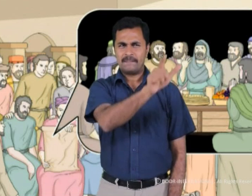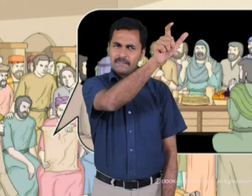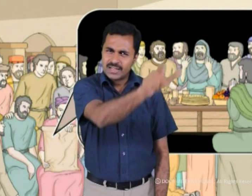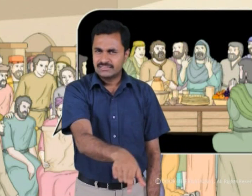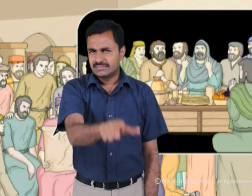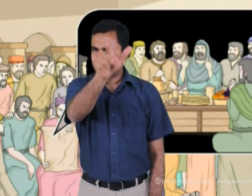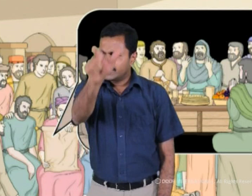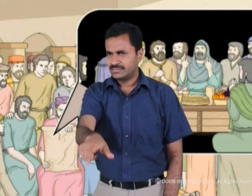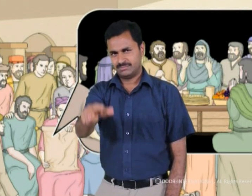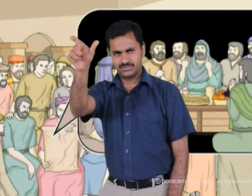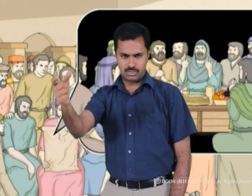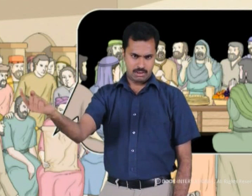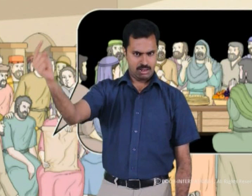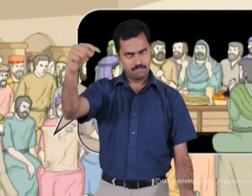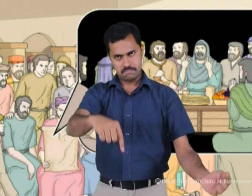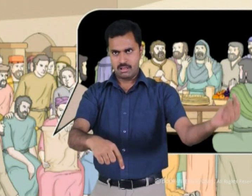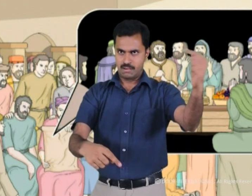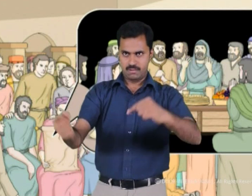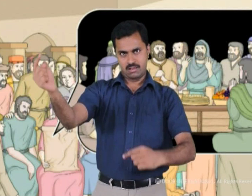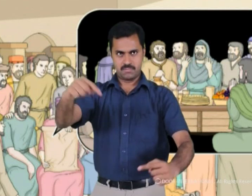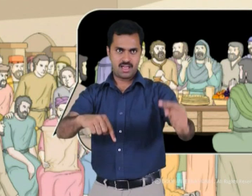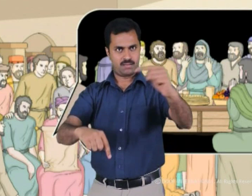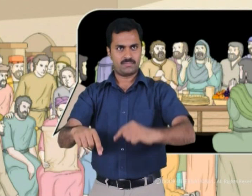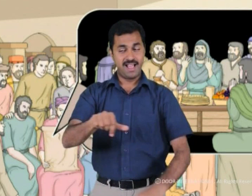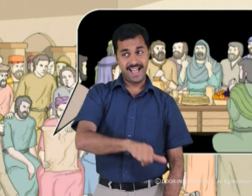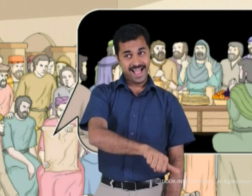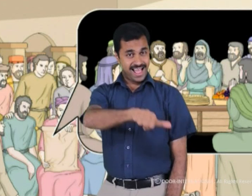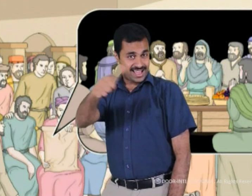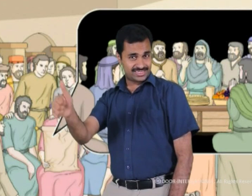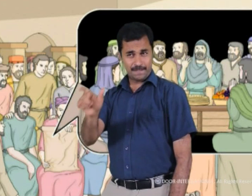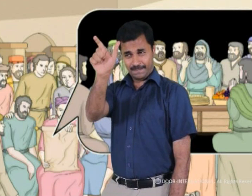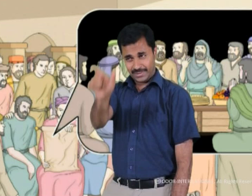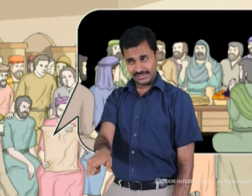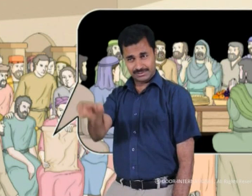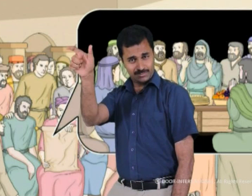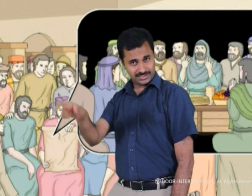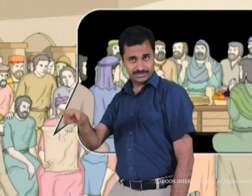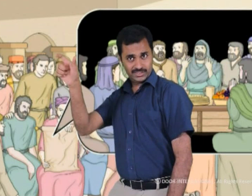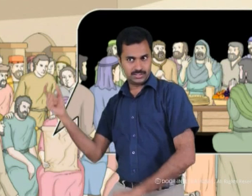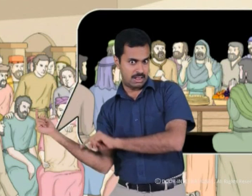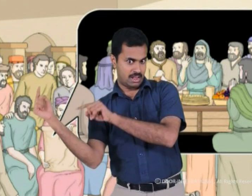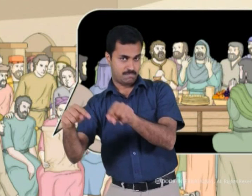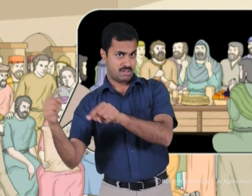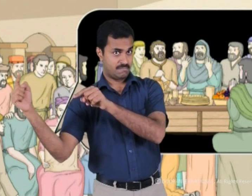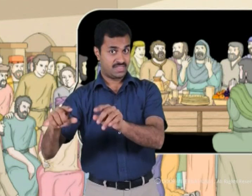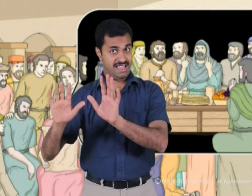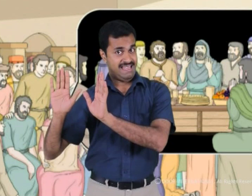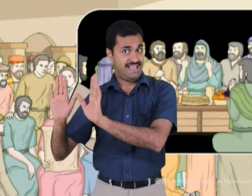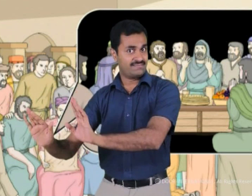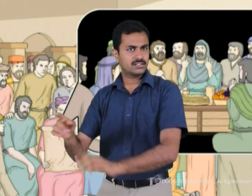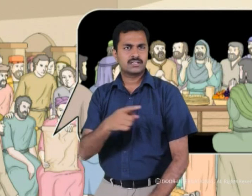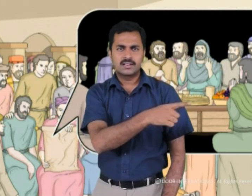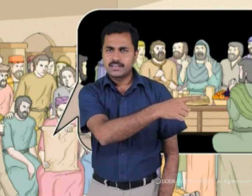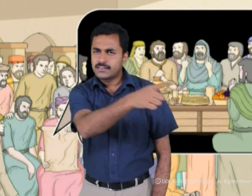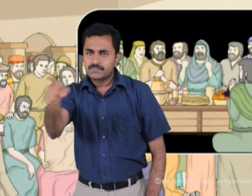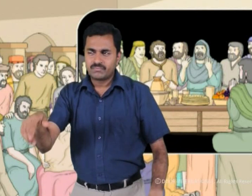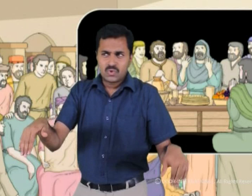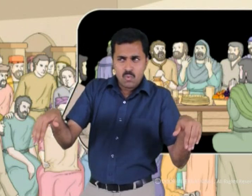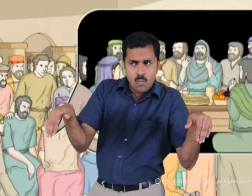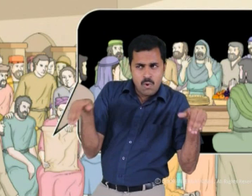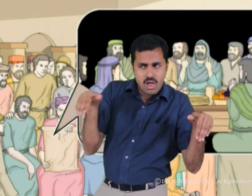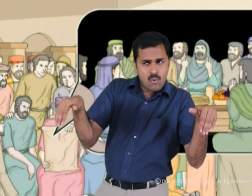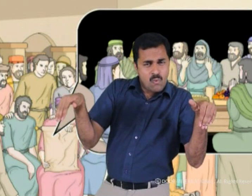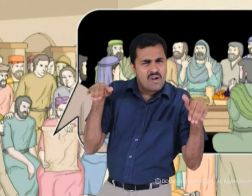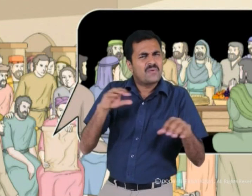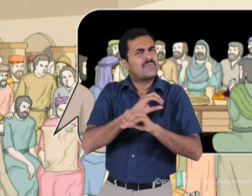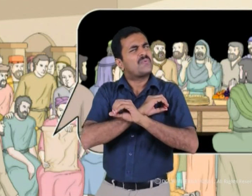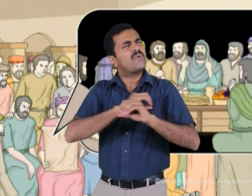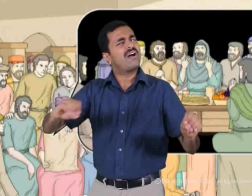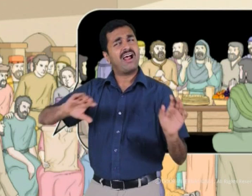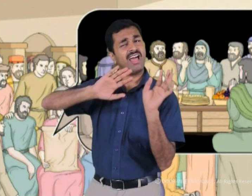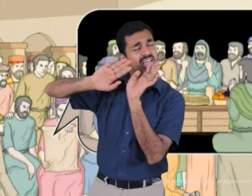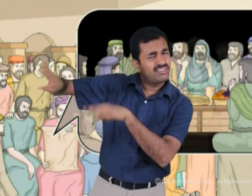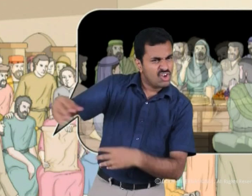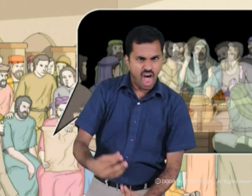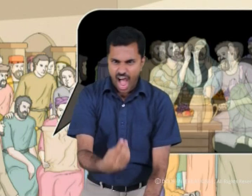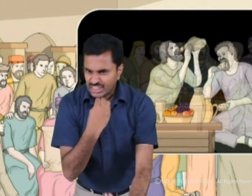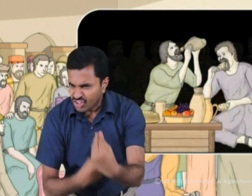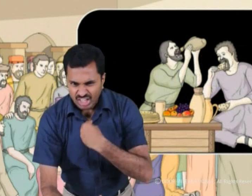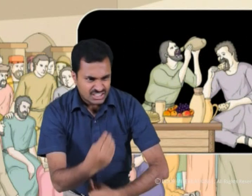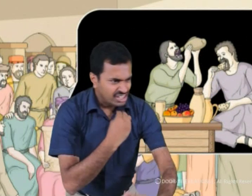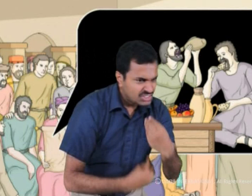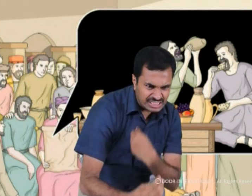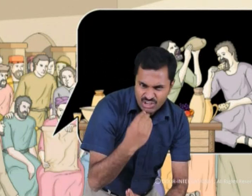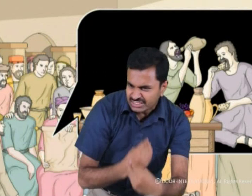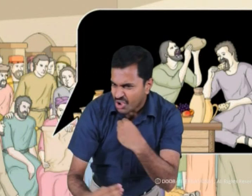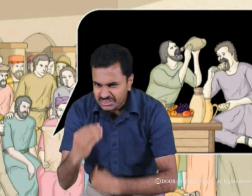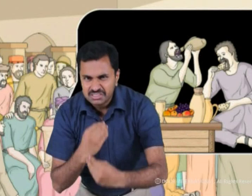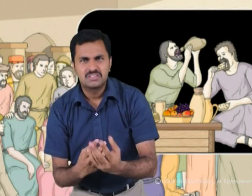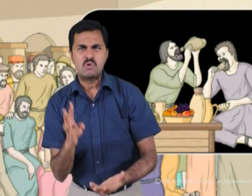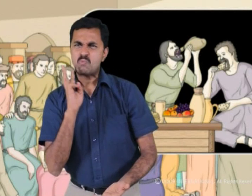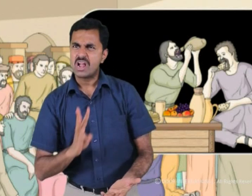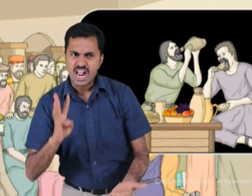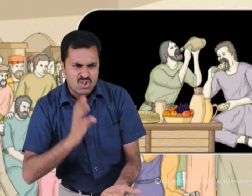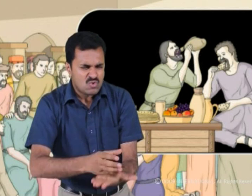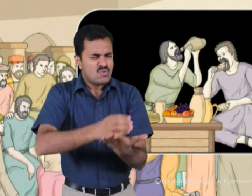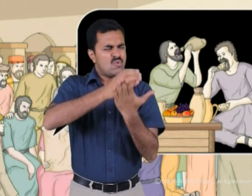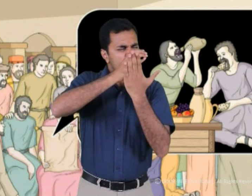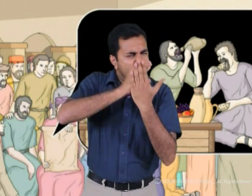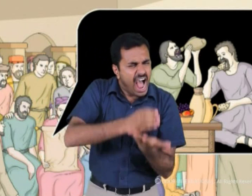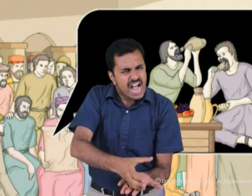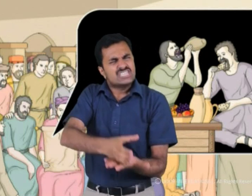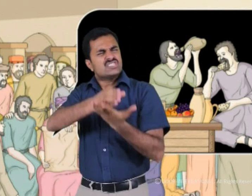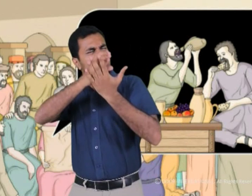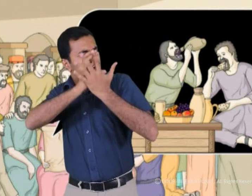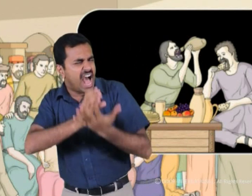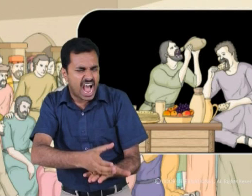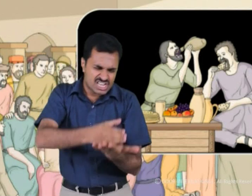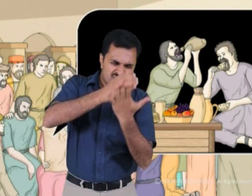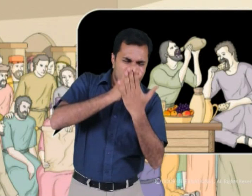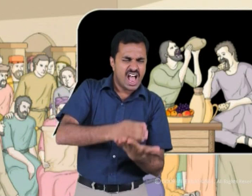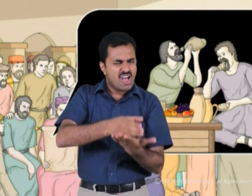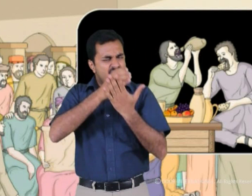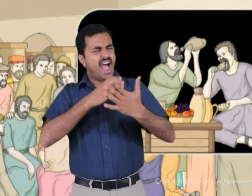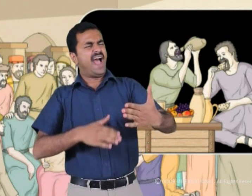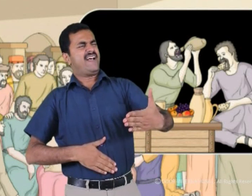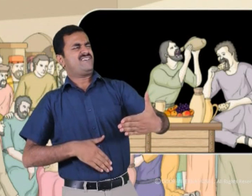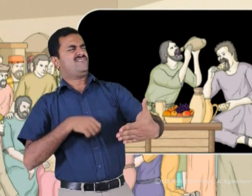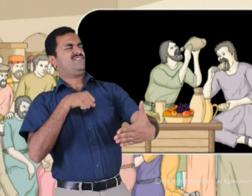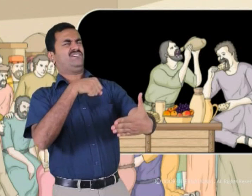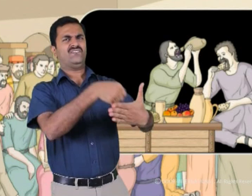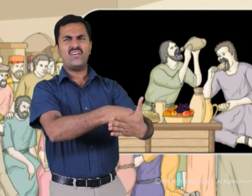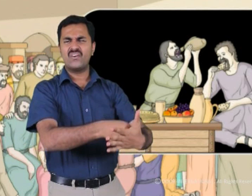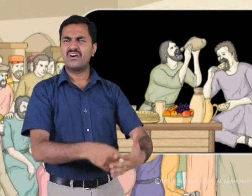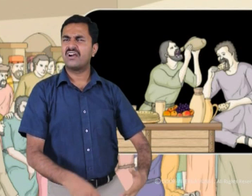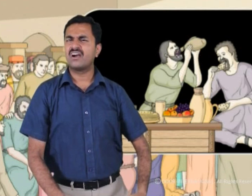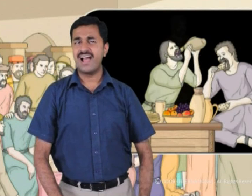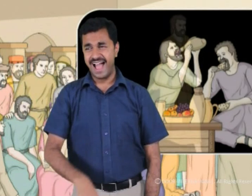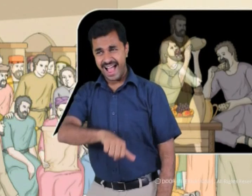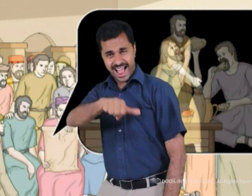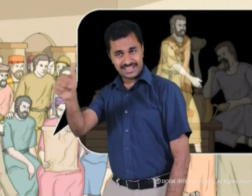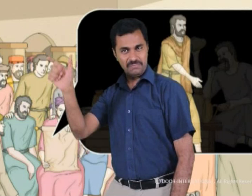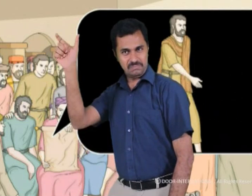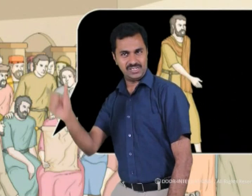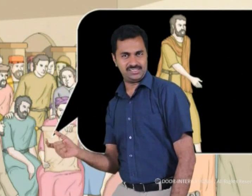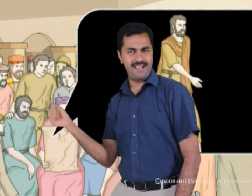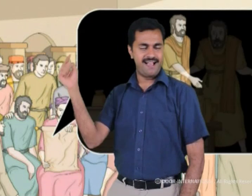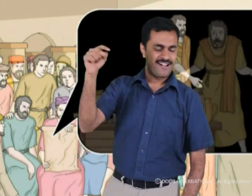Don’t you have your own homes in which to eat and drink? Or do you despise the church of God and humiliate those who have nothing?